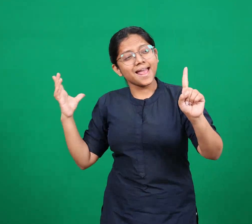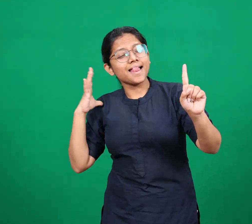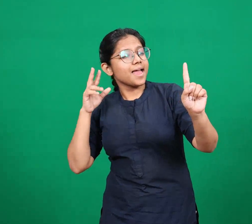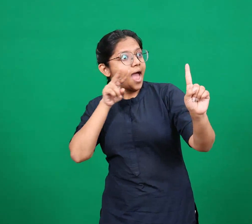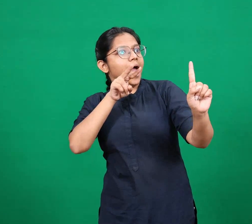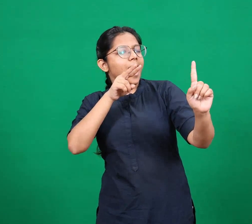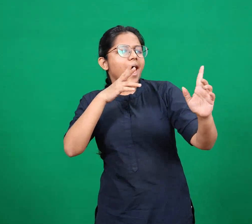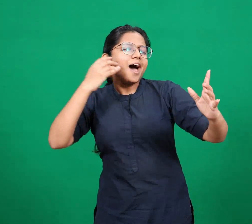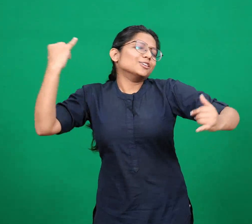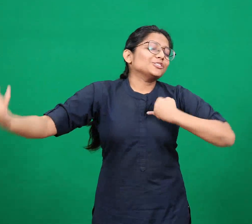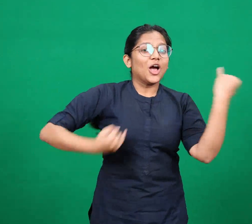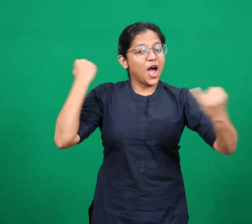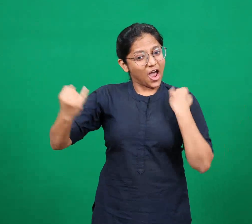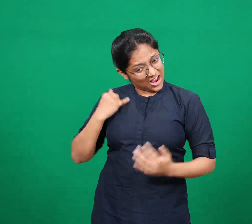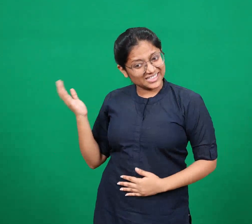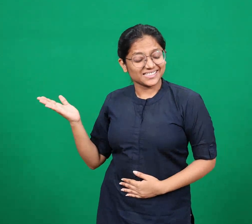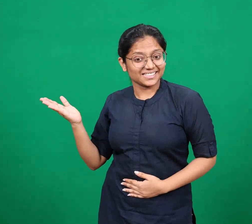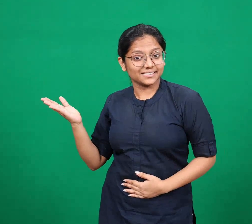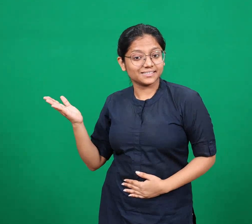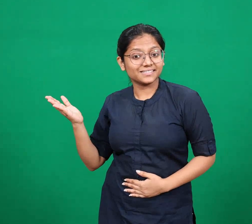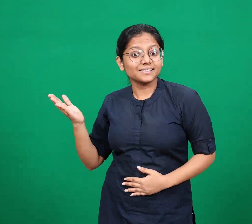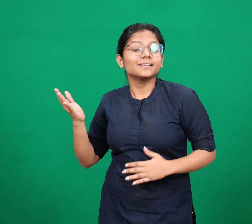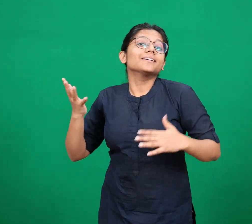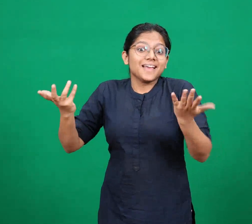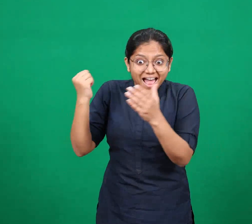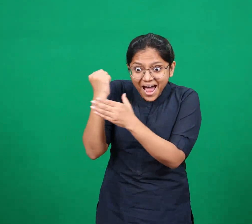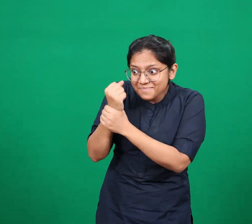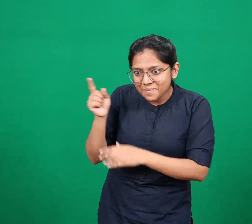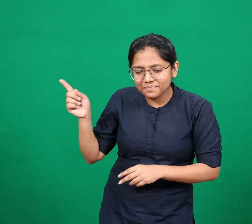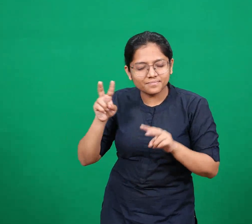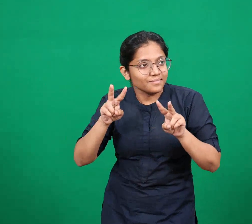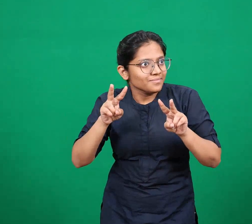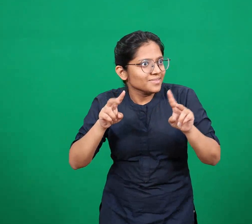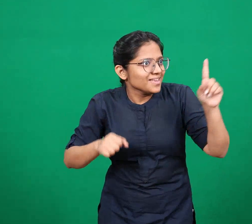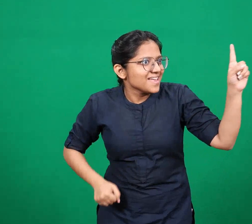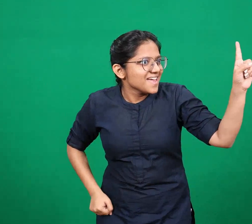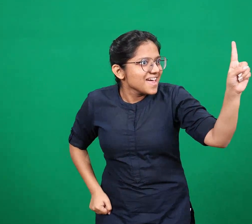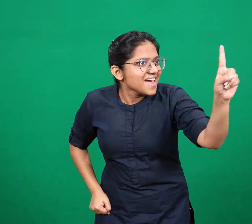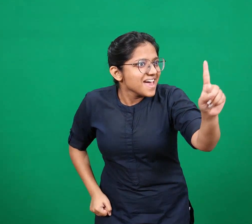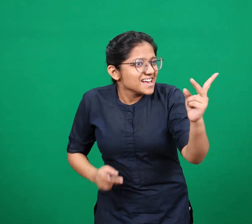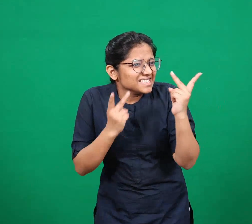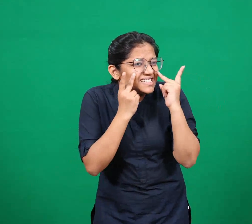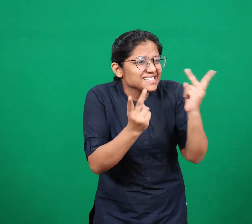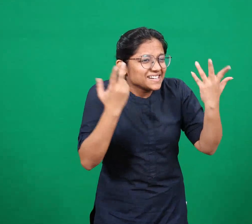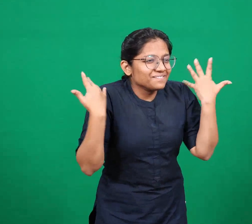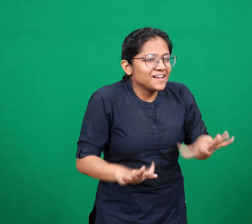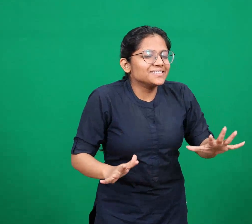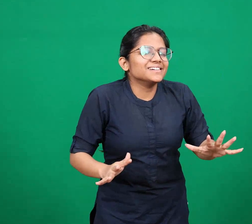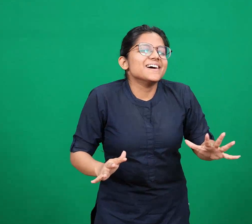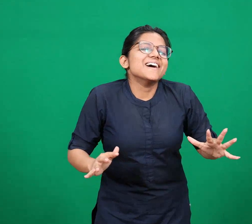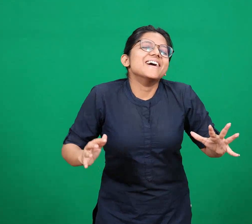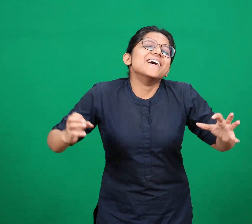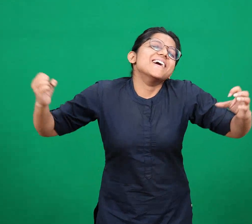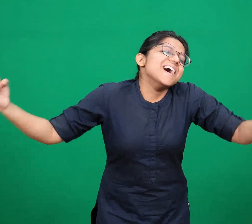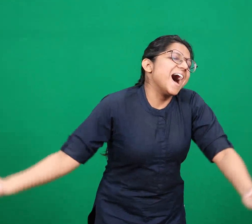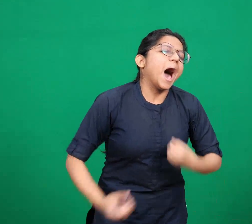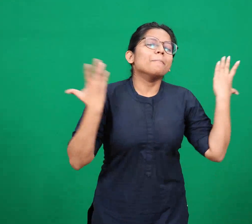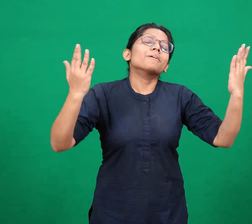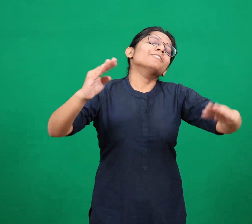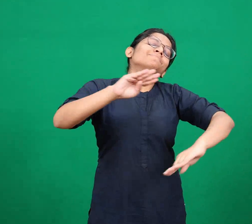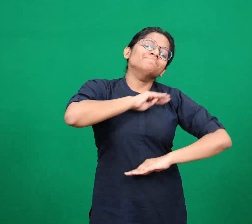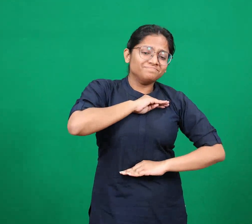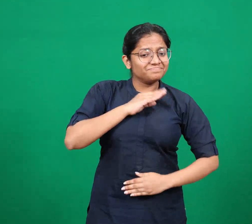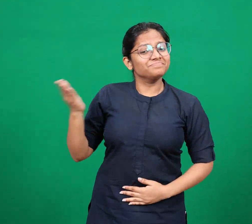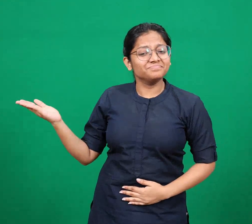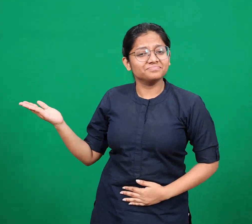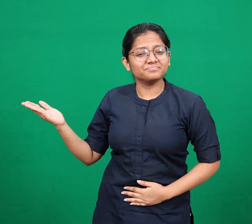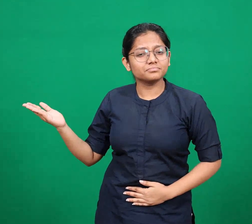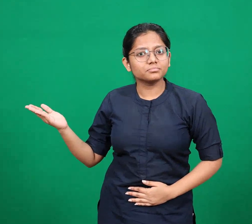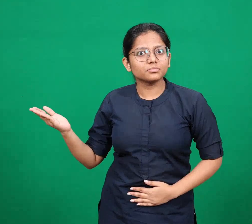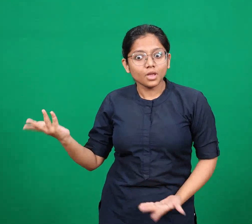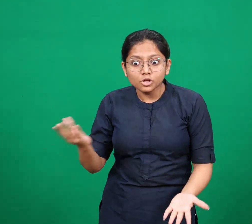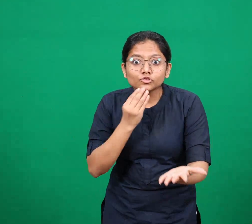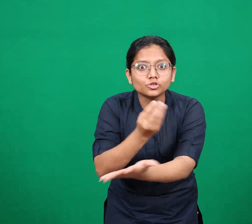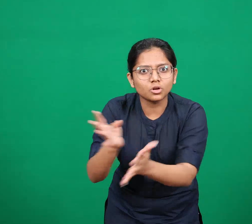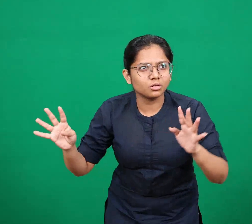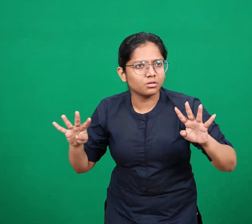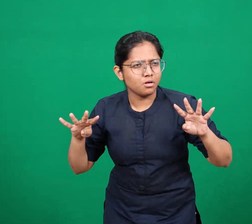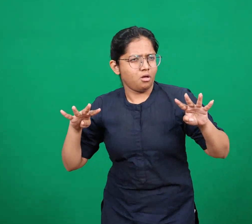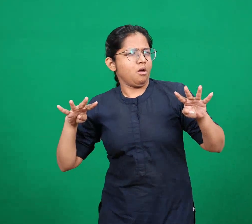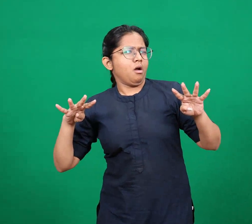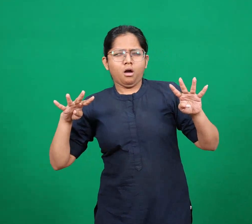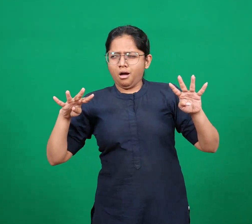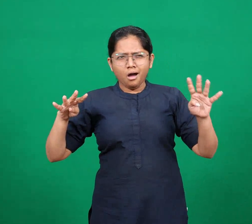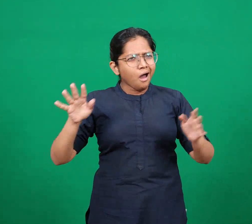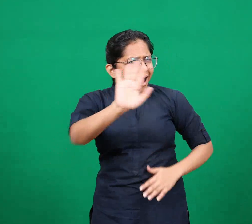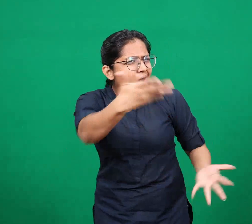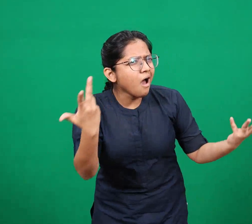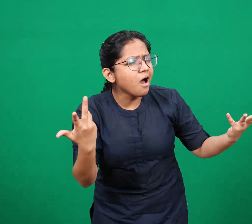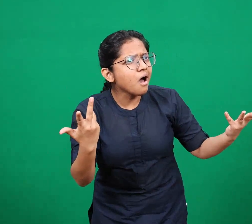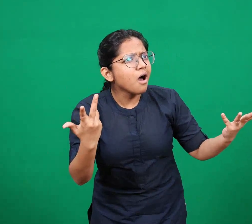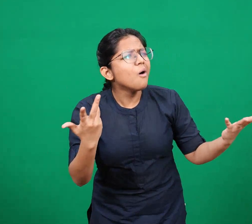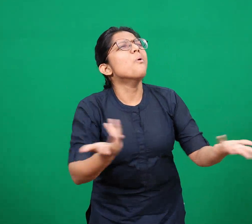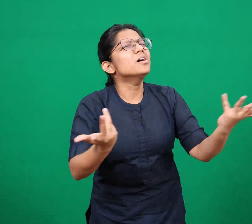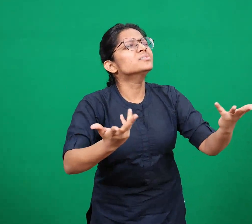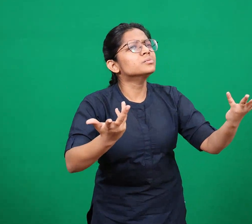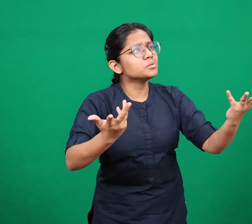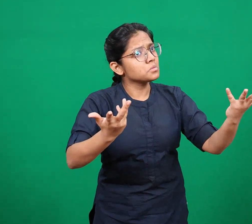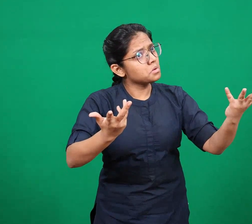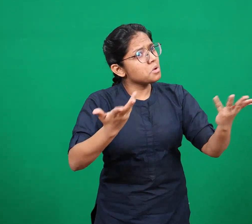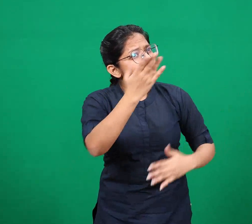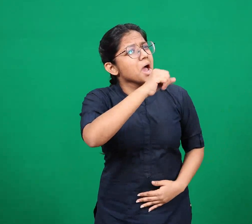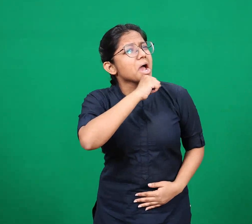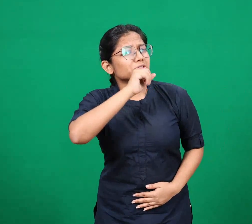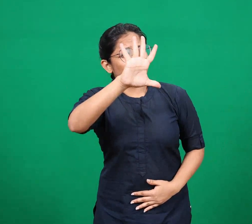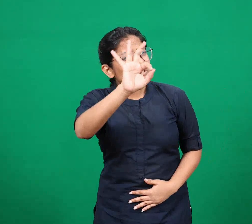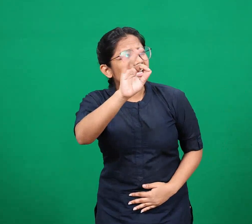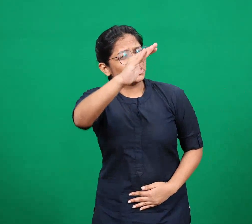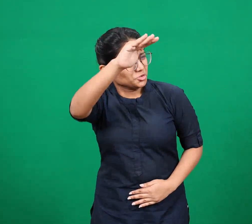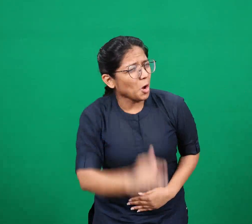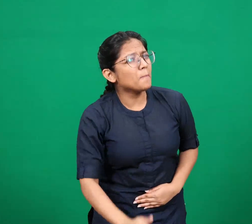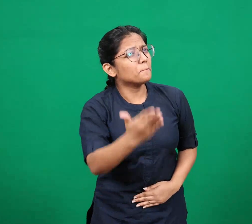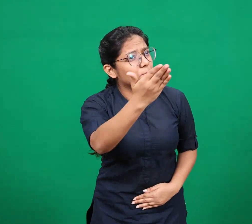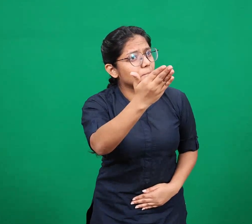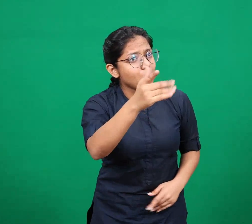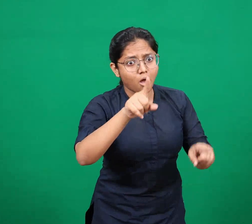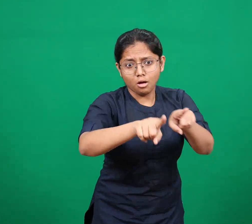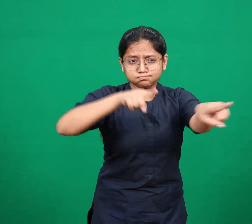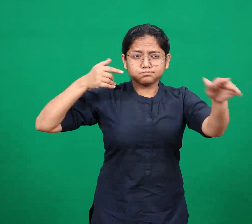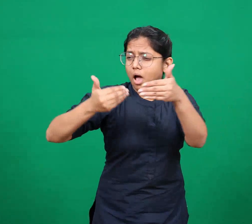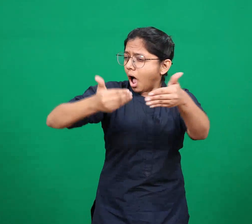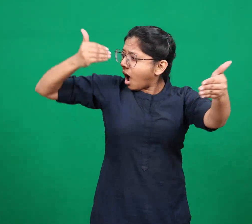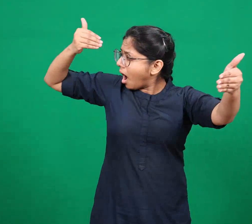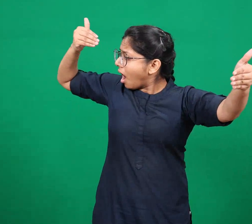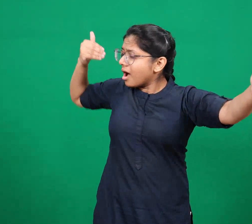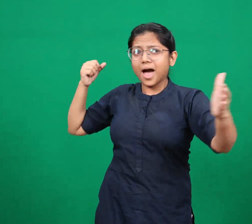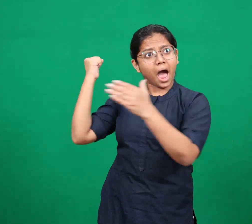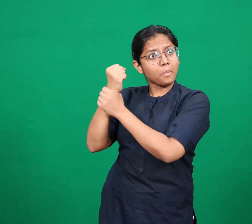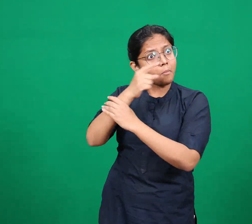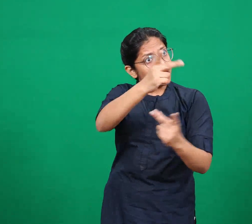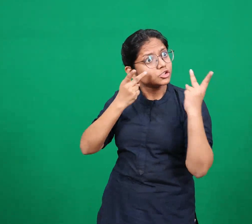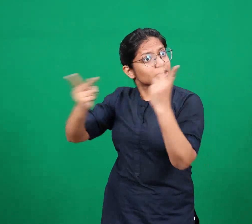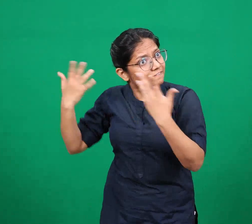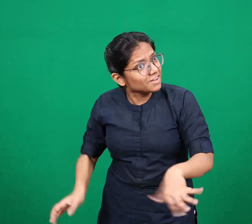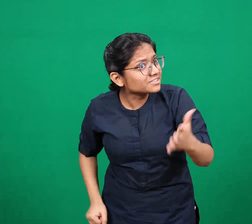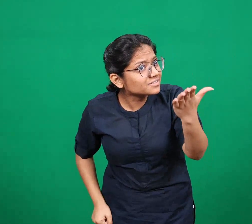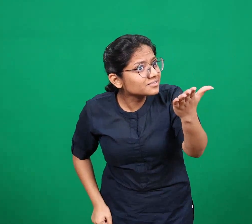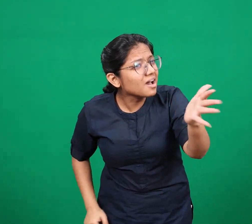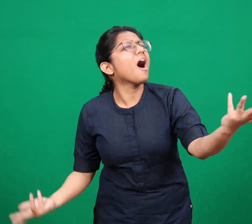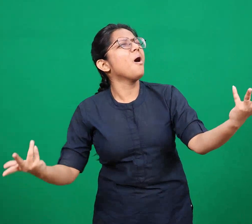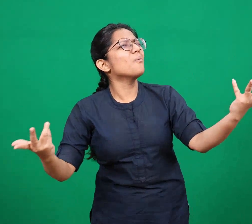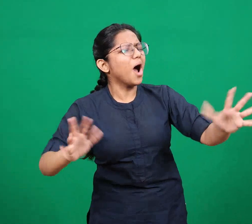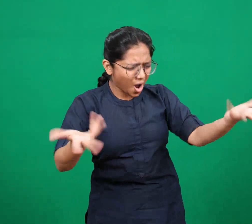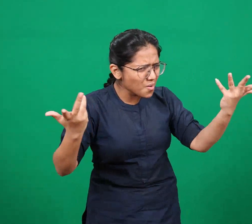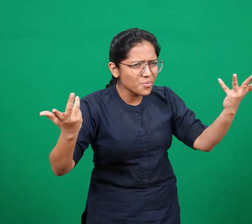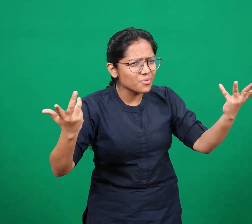Then the Jews said to Him, "You are not yet fifty years old, and You have seen Abraham?"